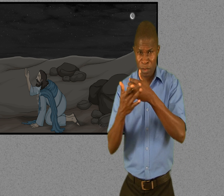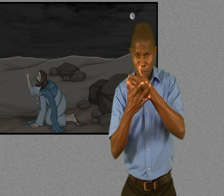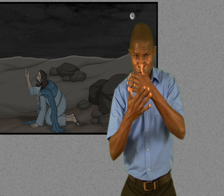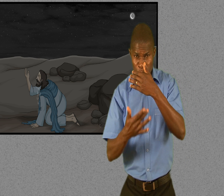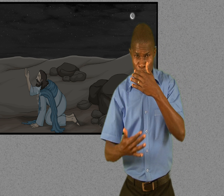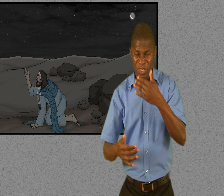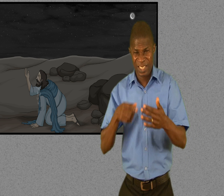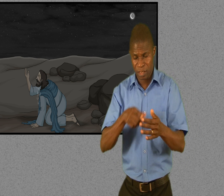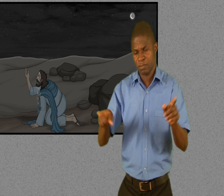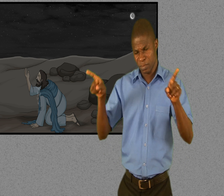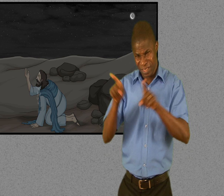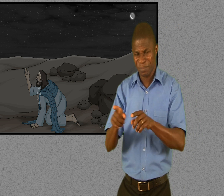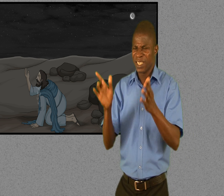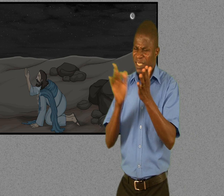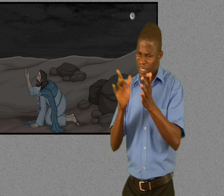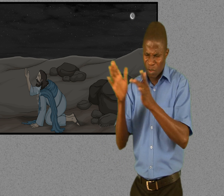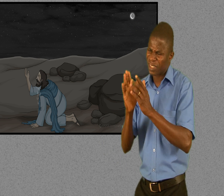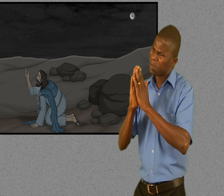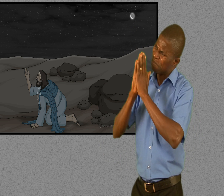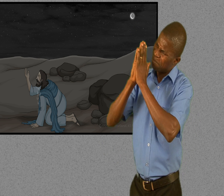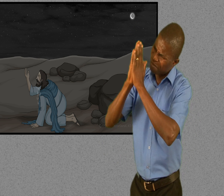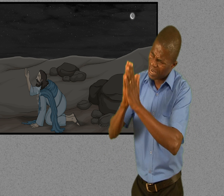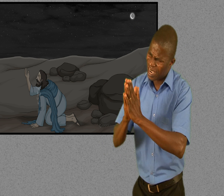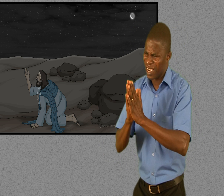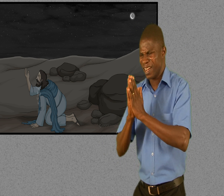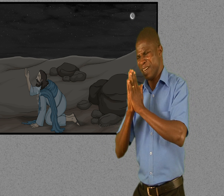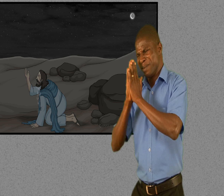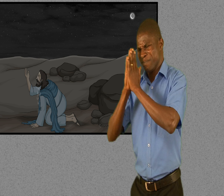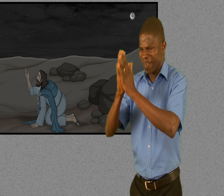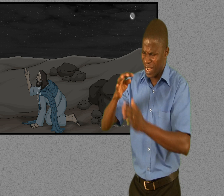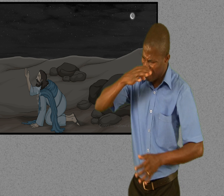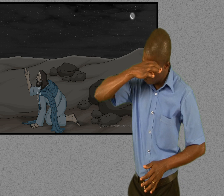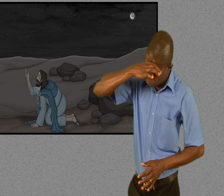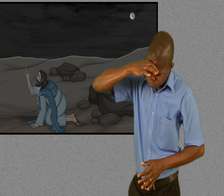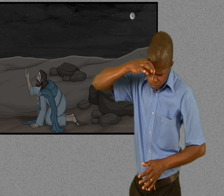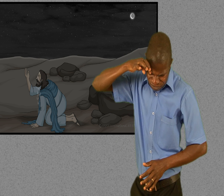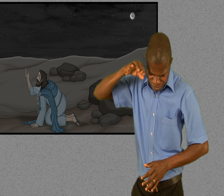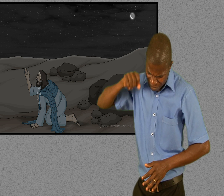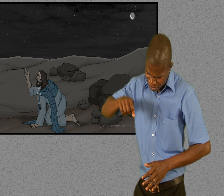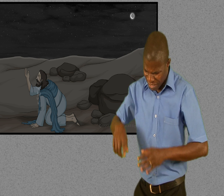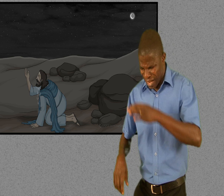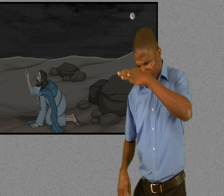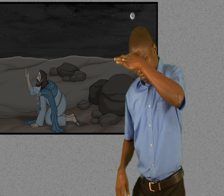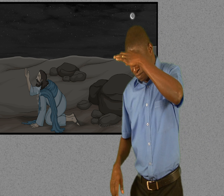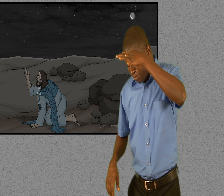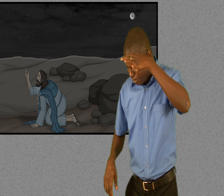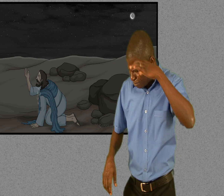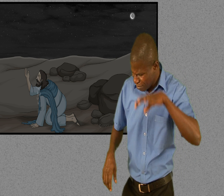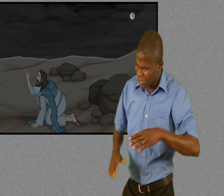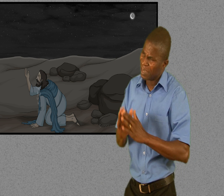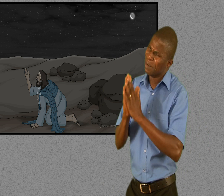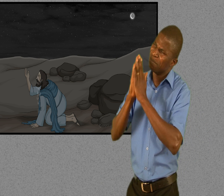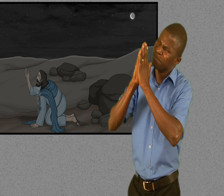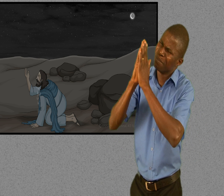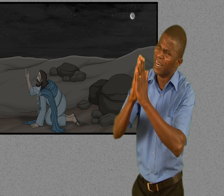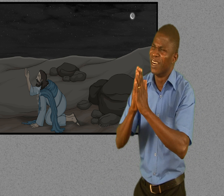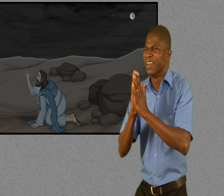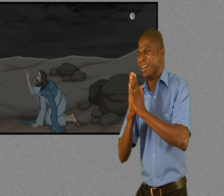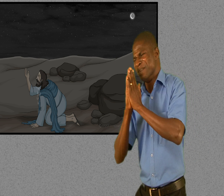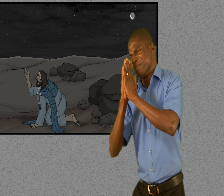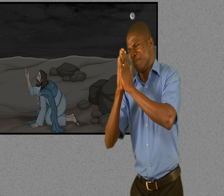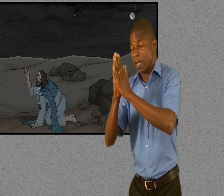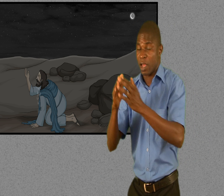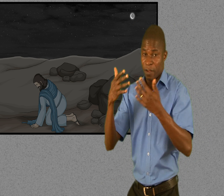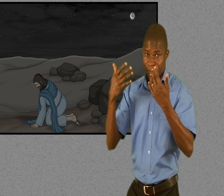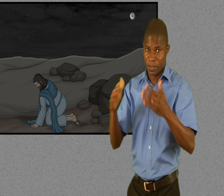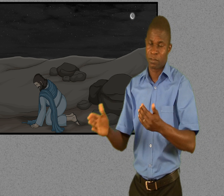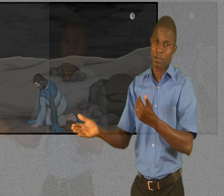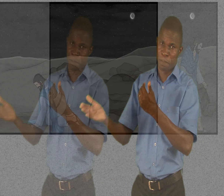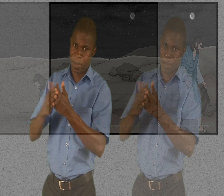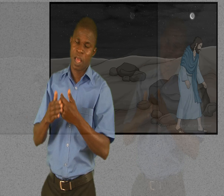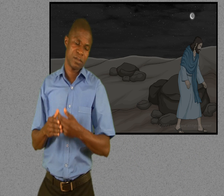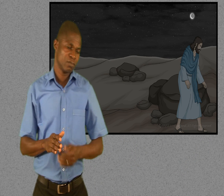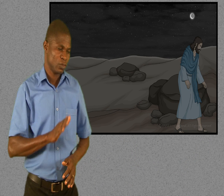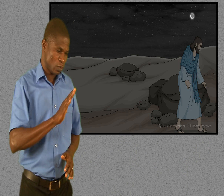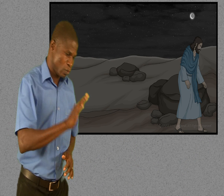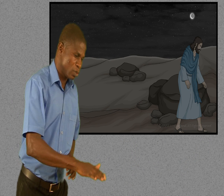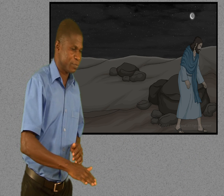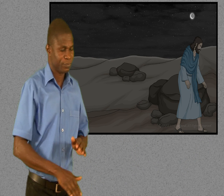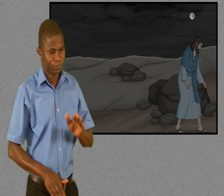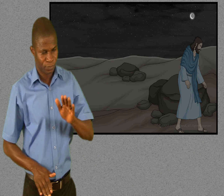Yet not as I will, but as You will.”